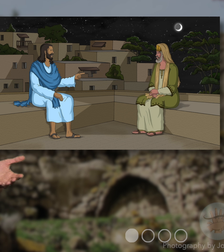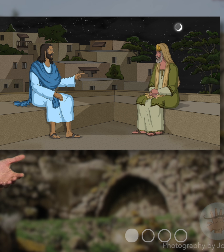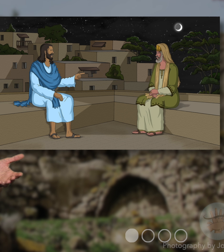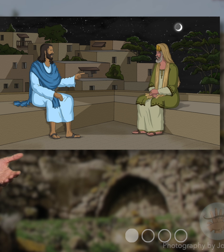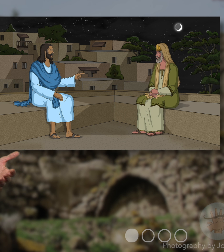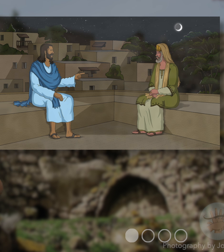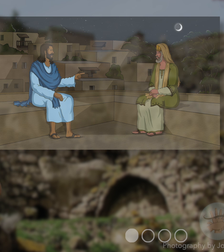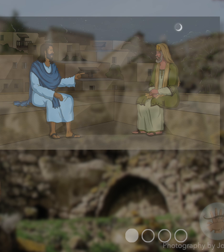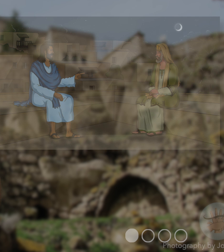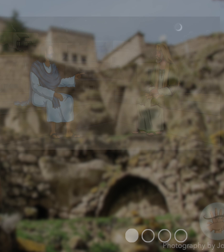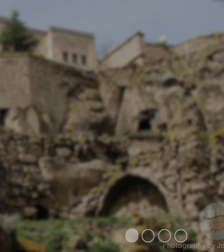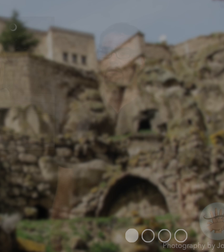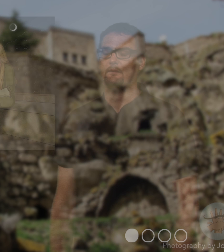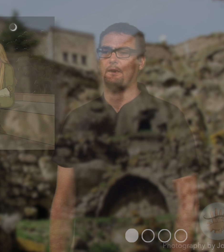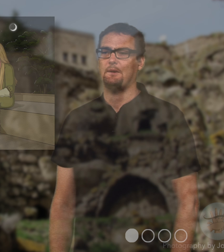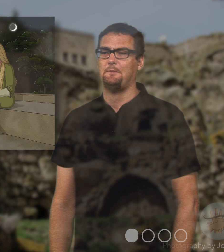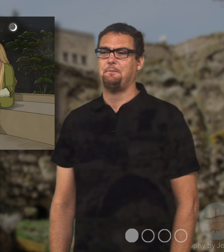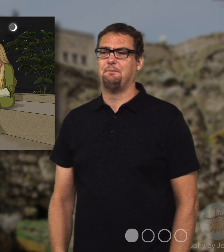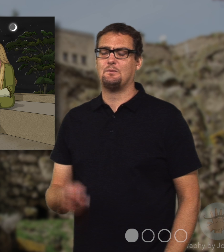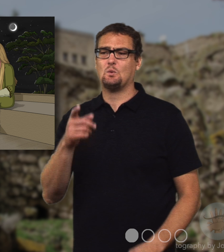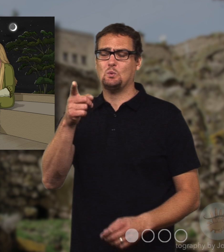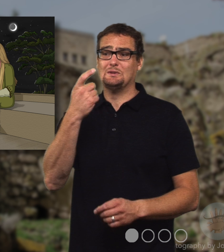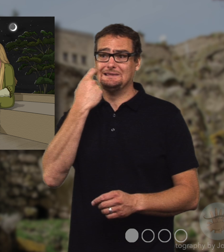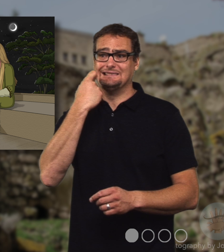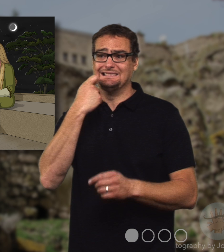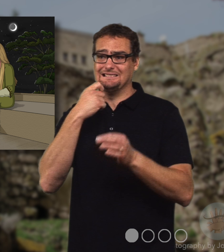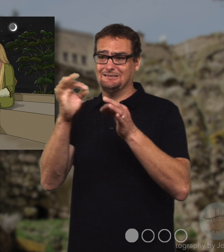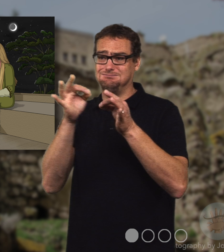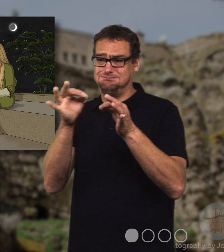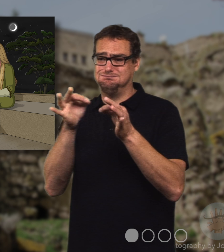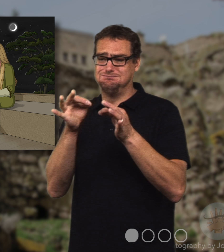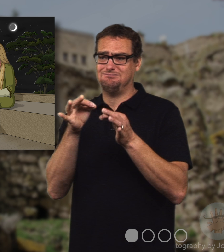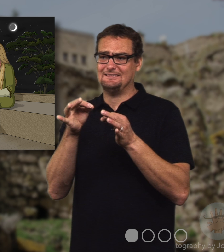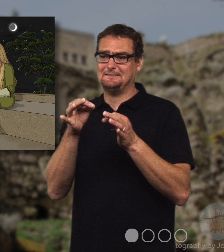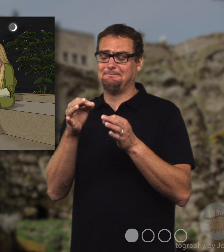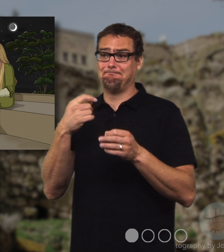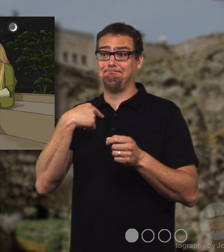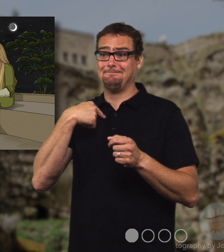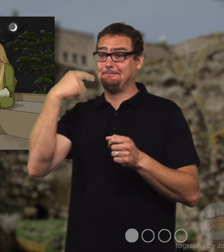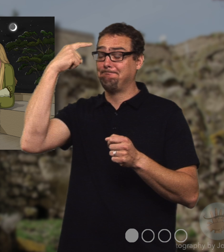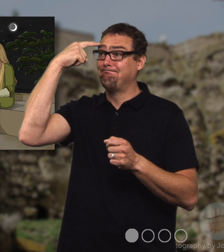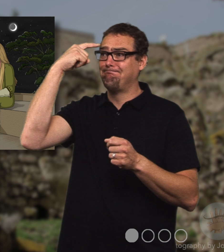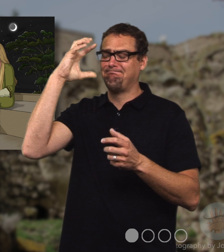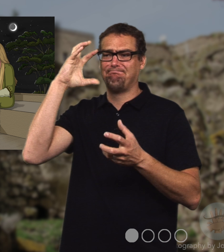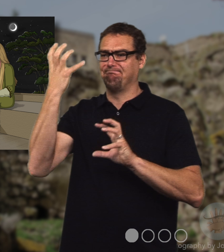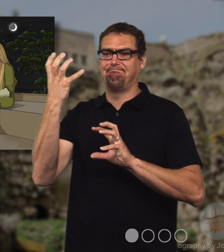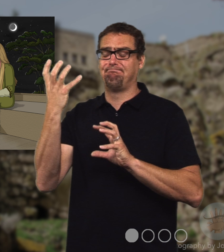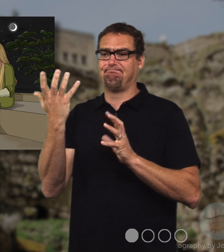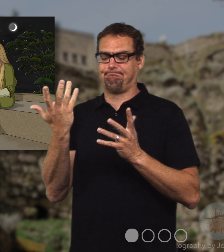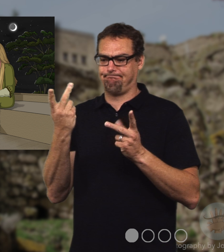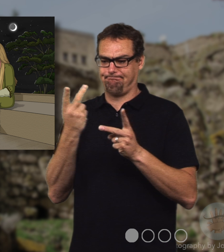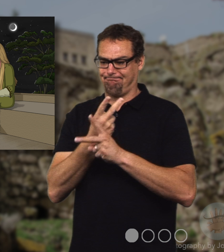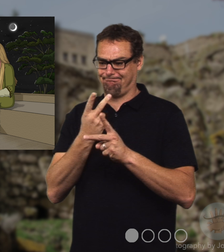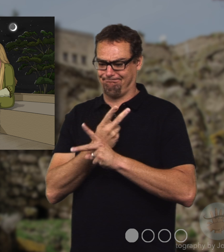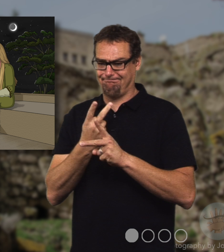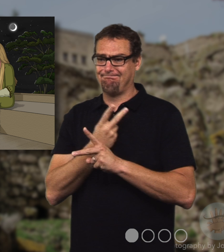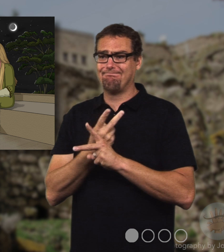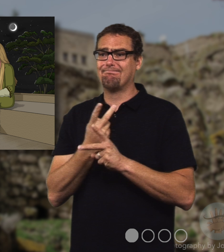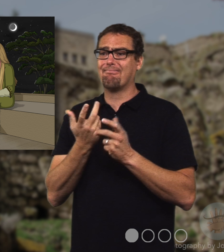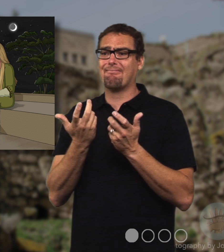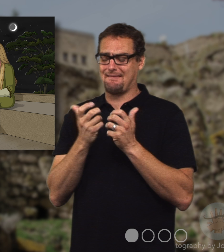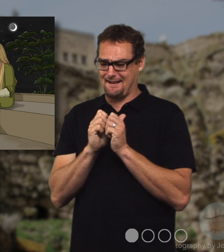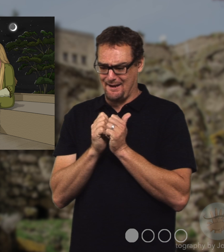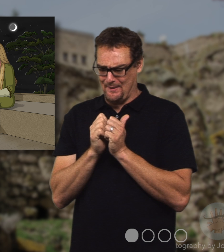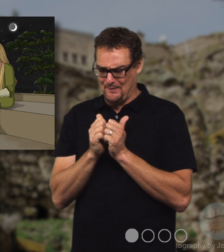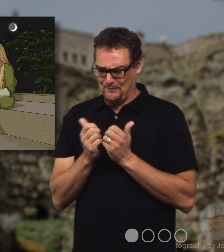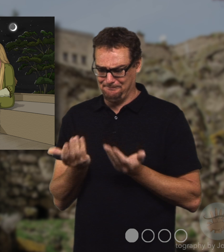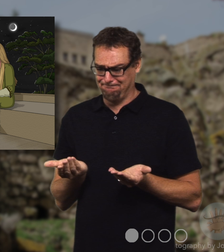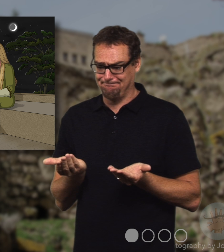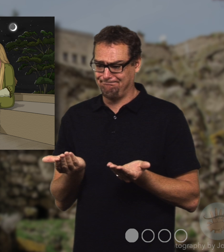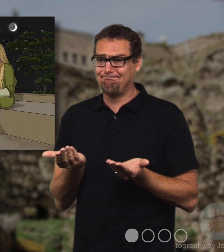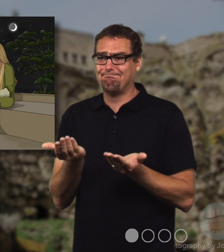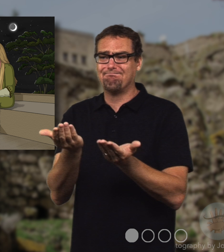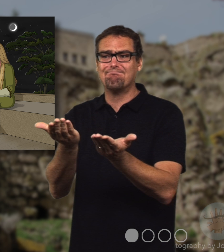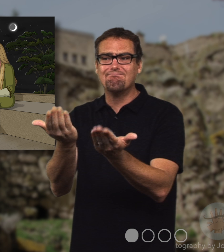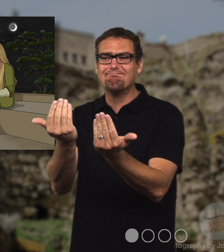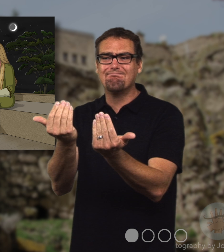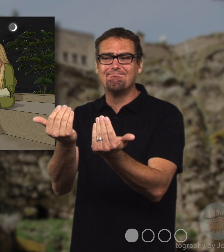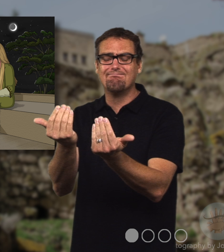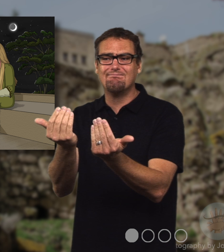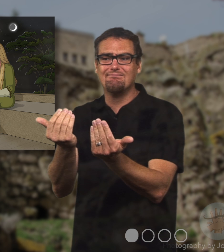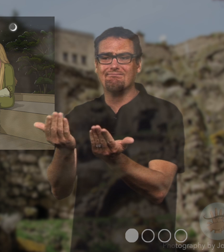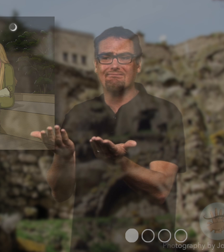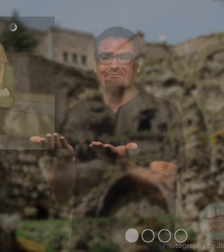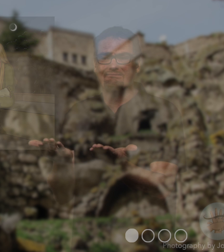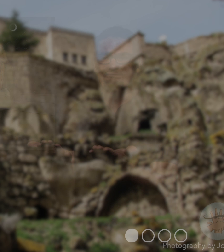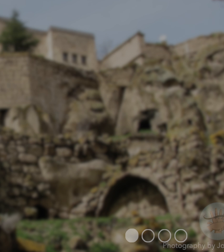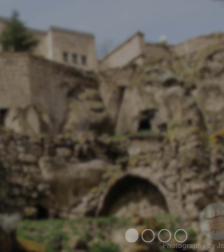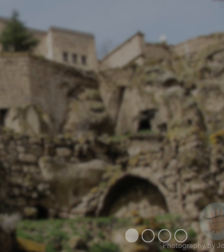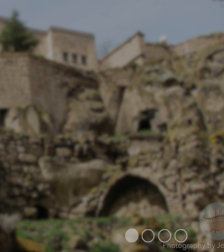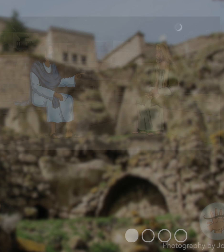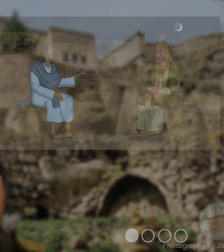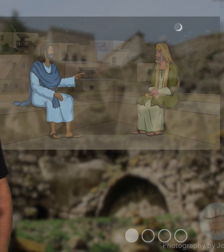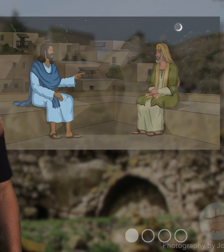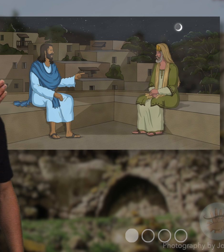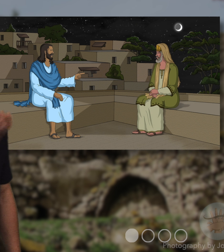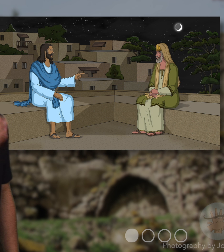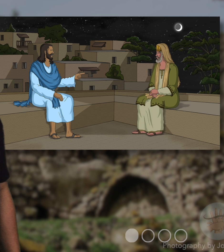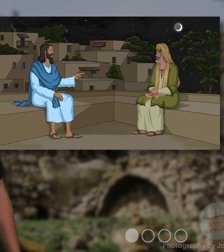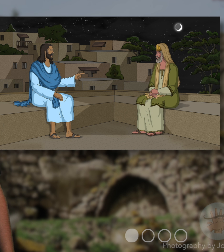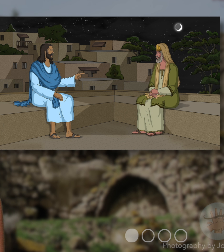“How can this be?” Nicodemus asked.